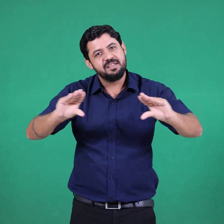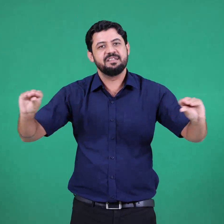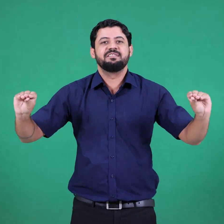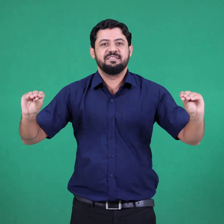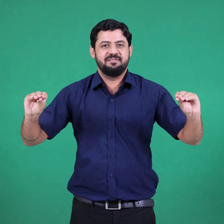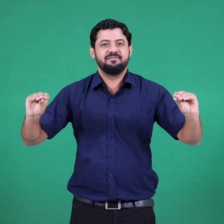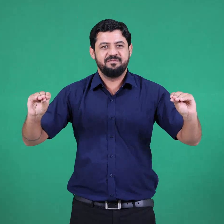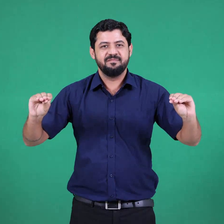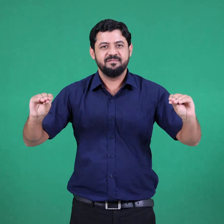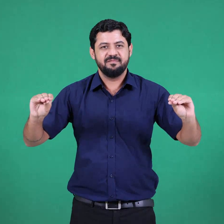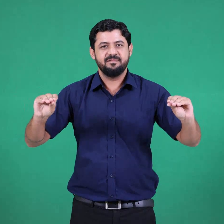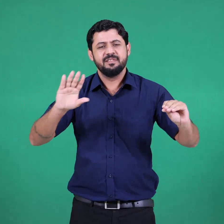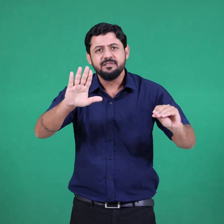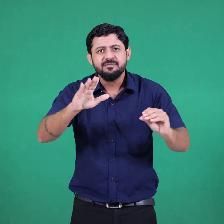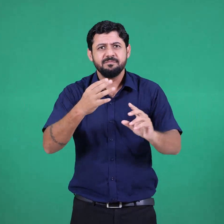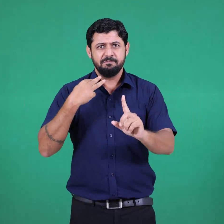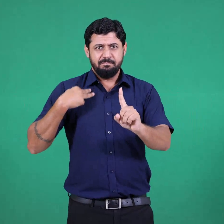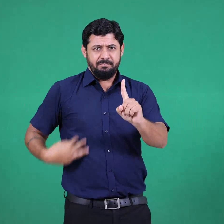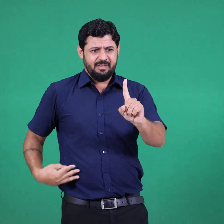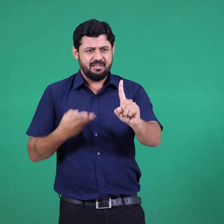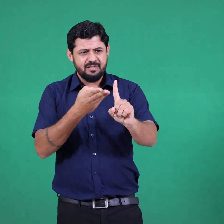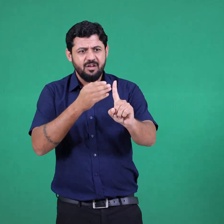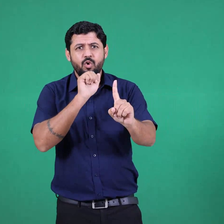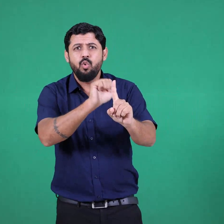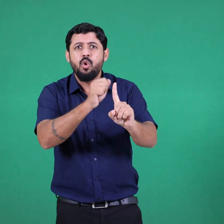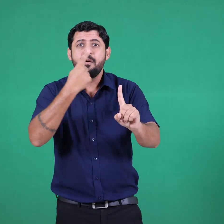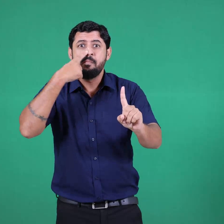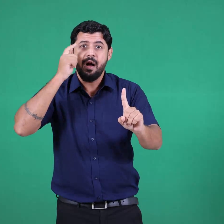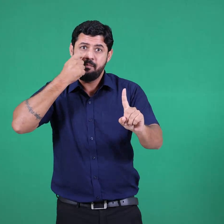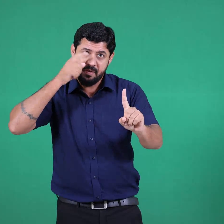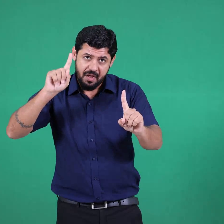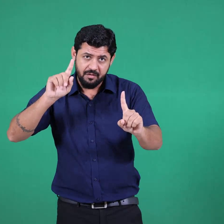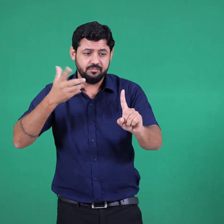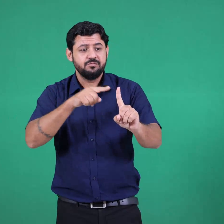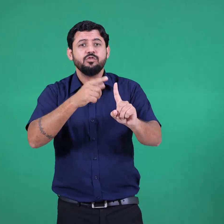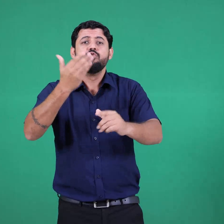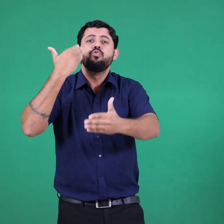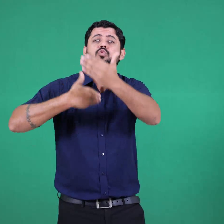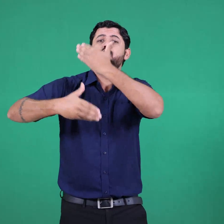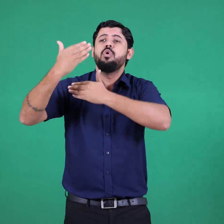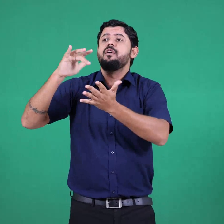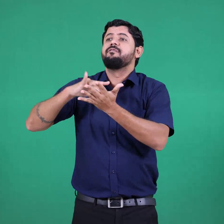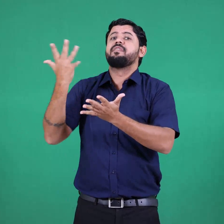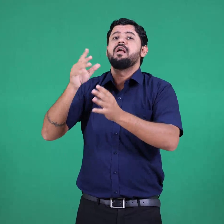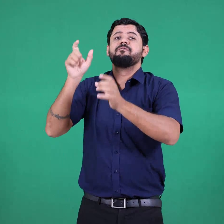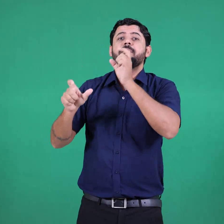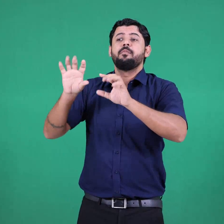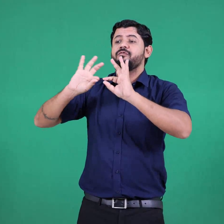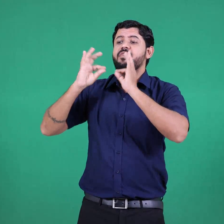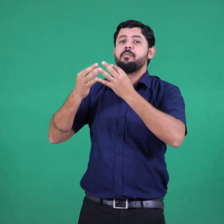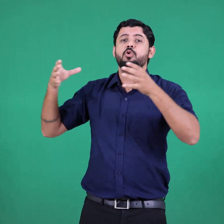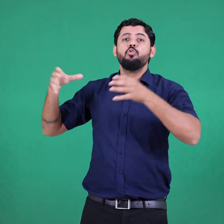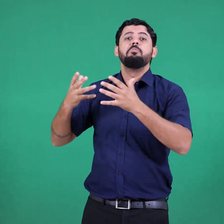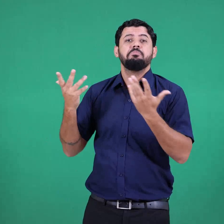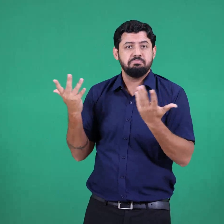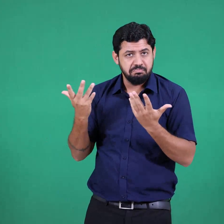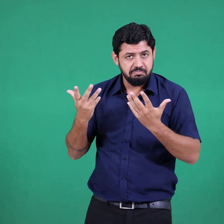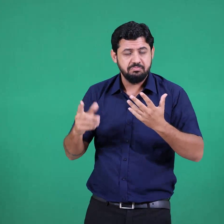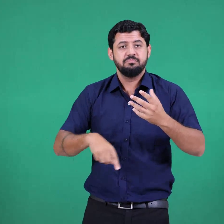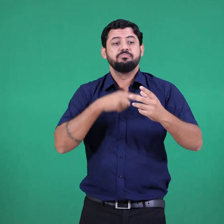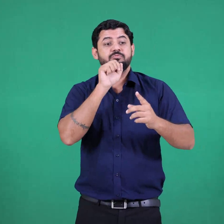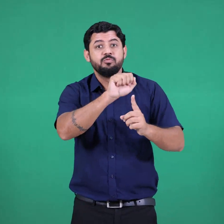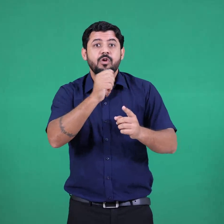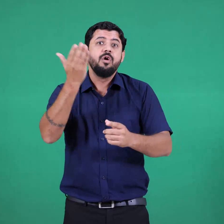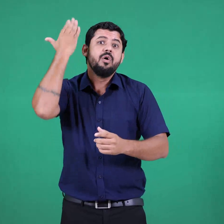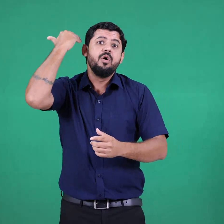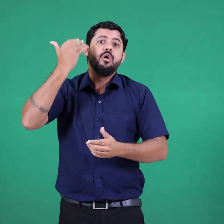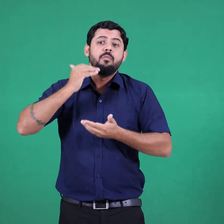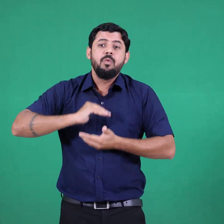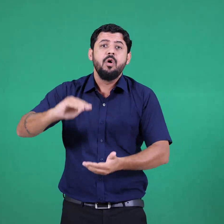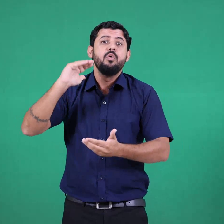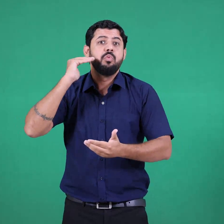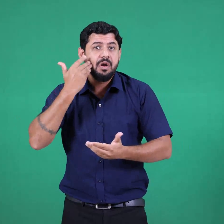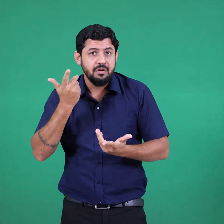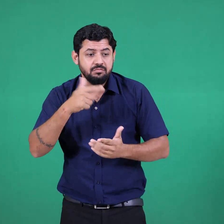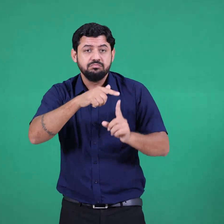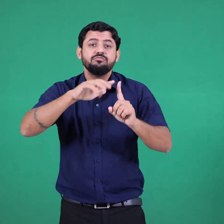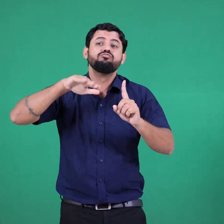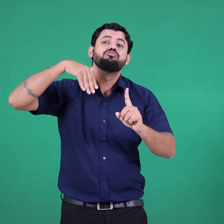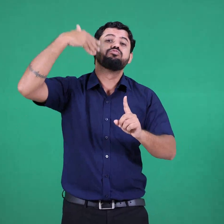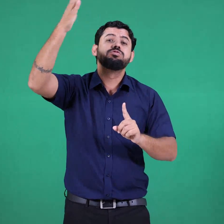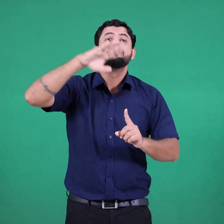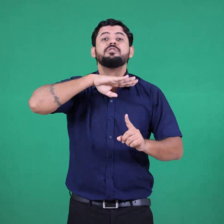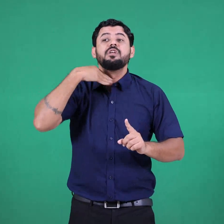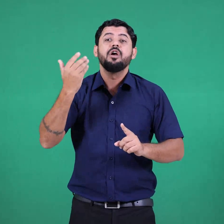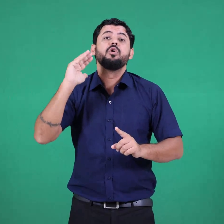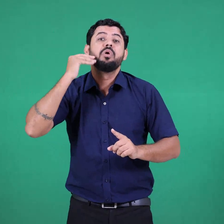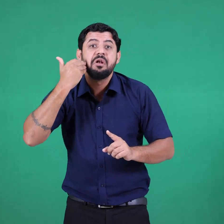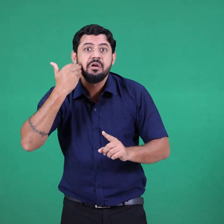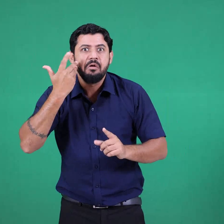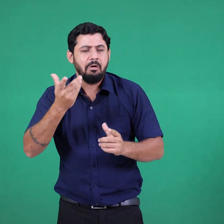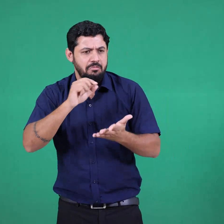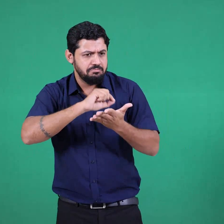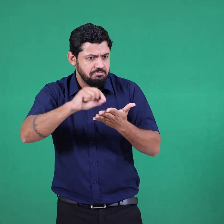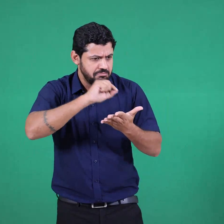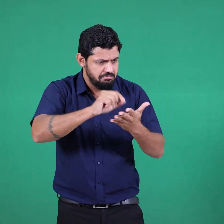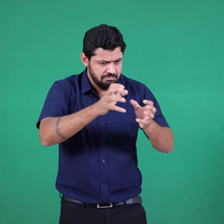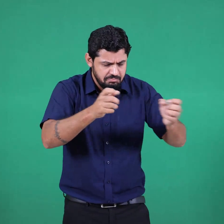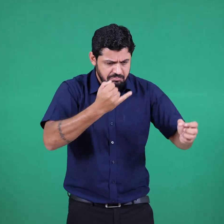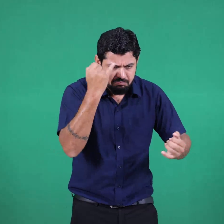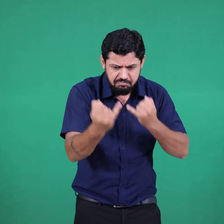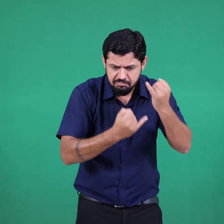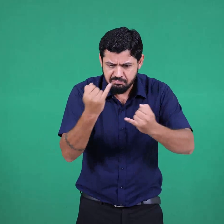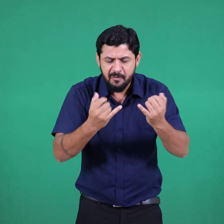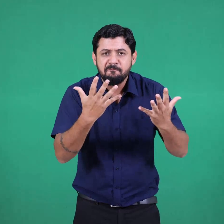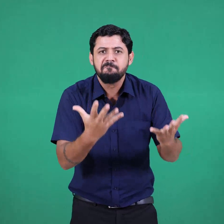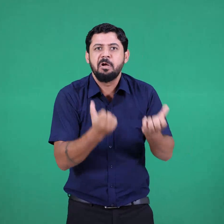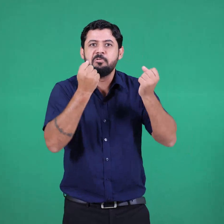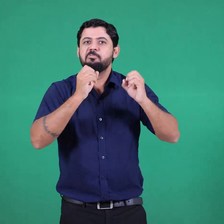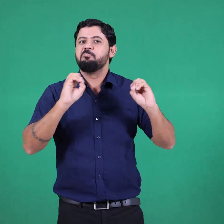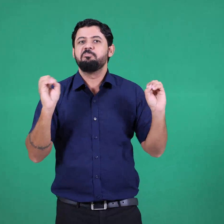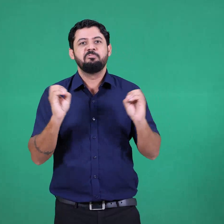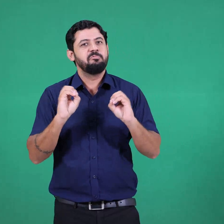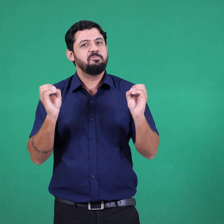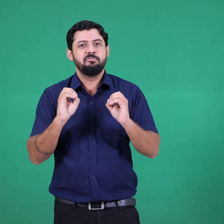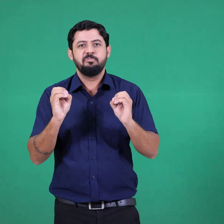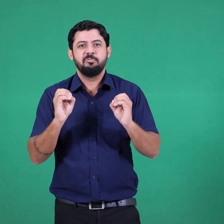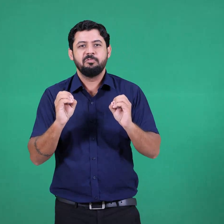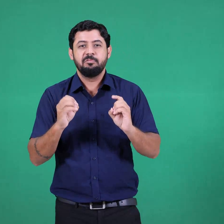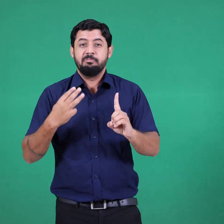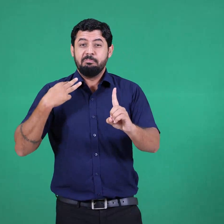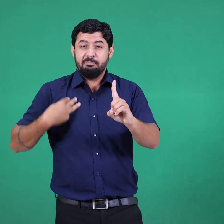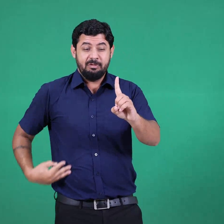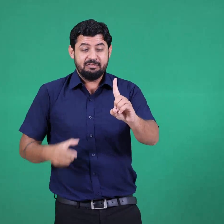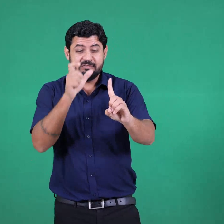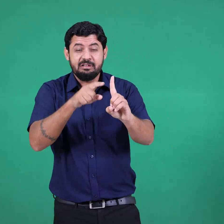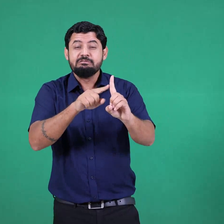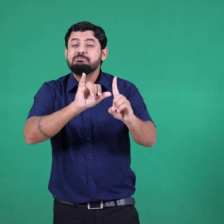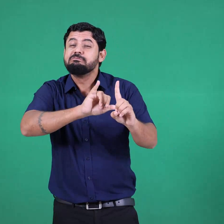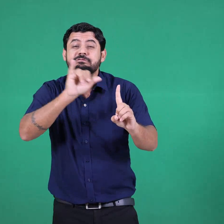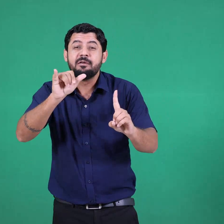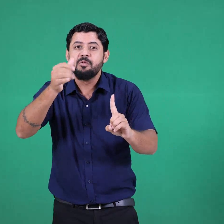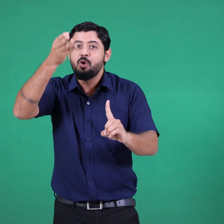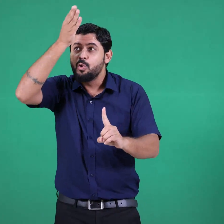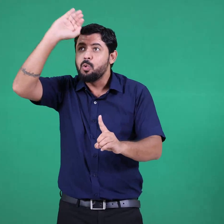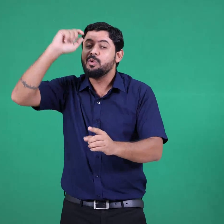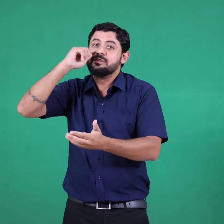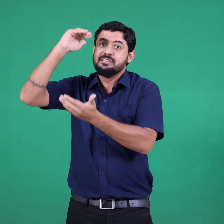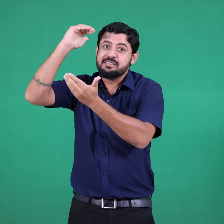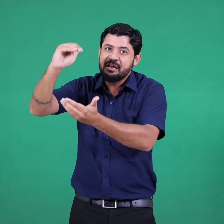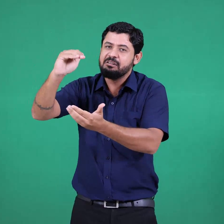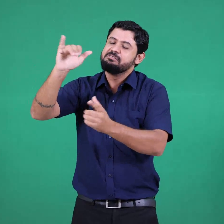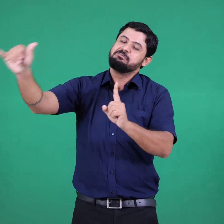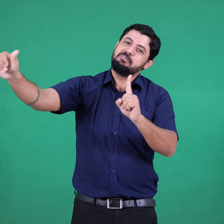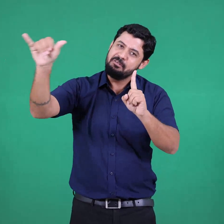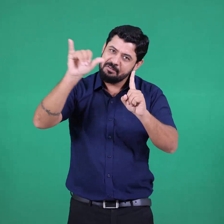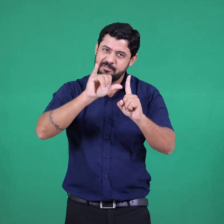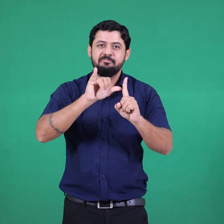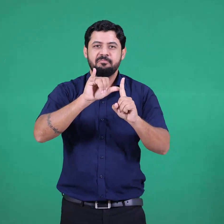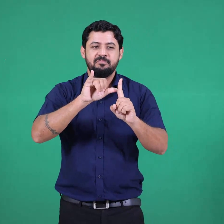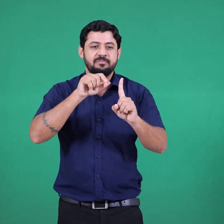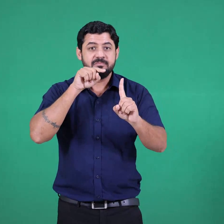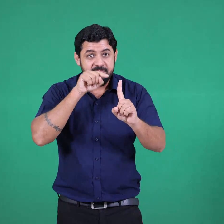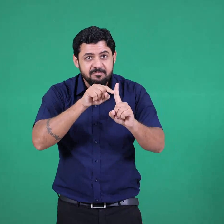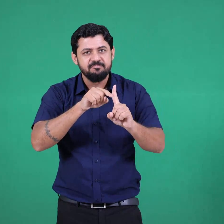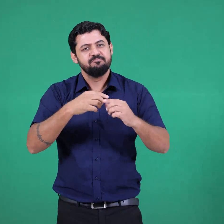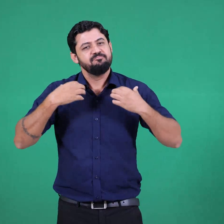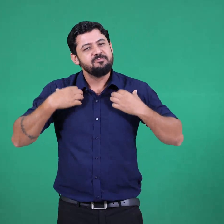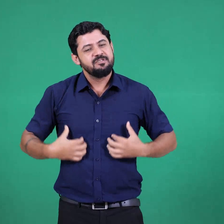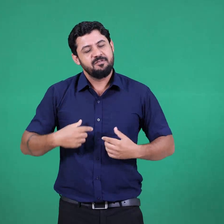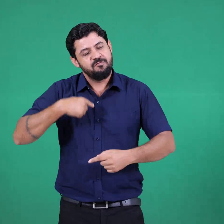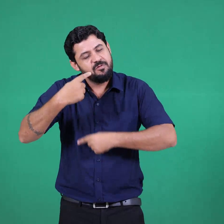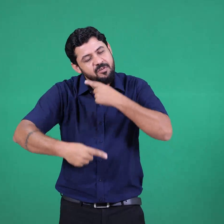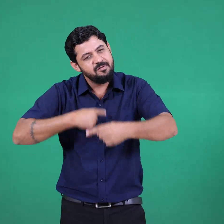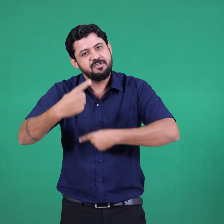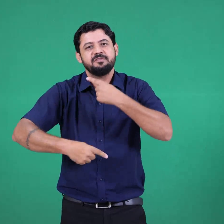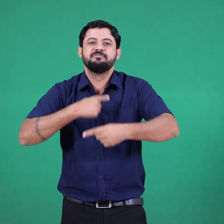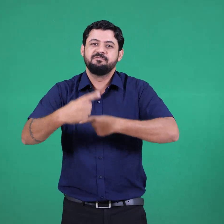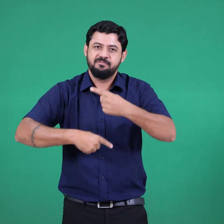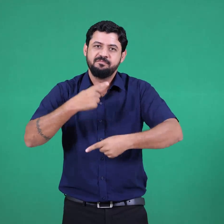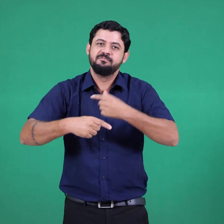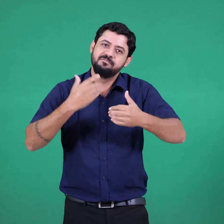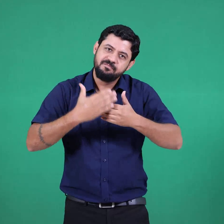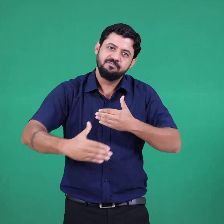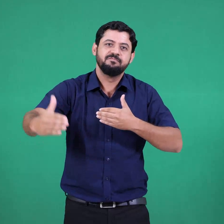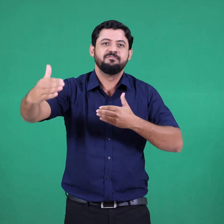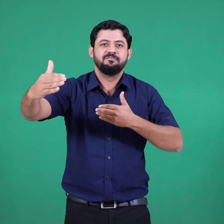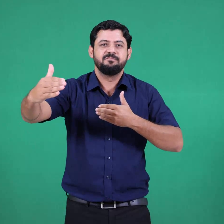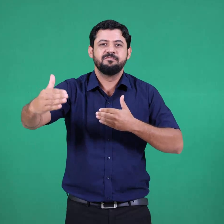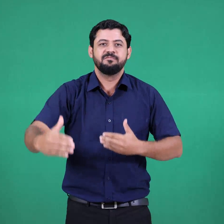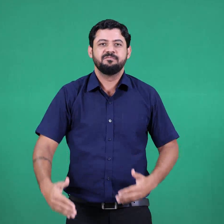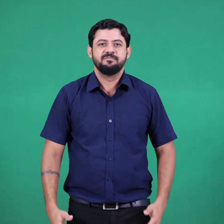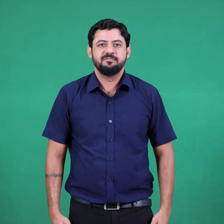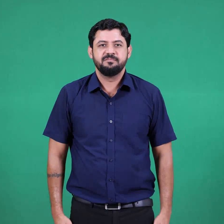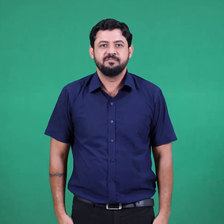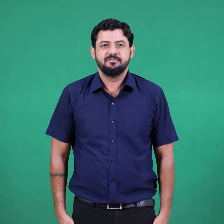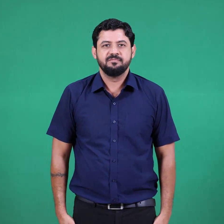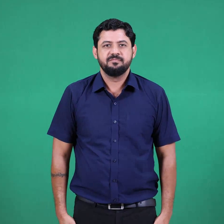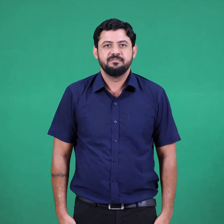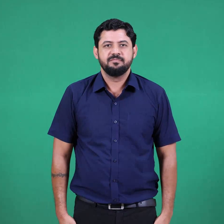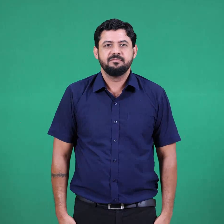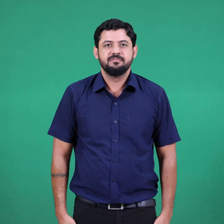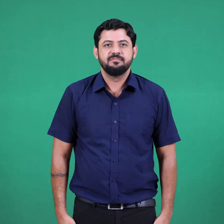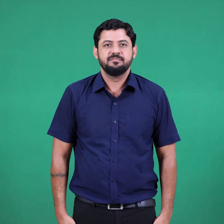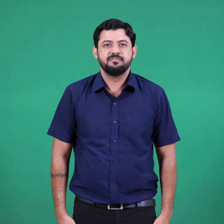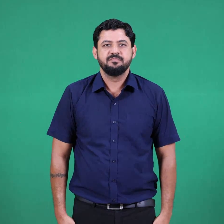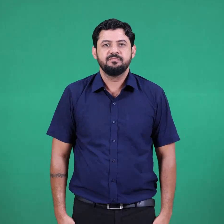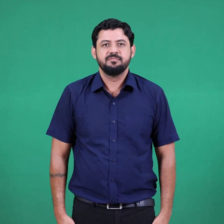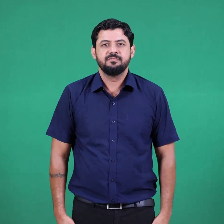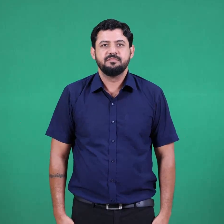Without father or mother or genealogy, without beginning of days or end of life, like the Son of God, he remains a priest for all time.